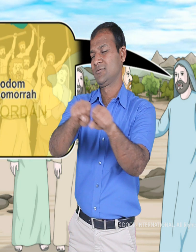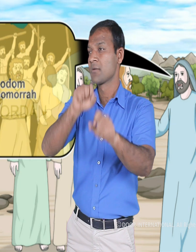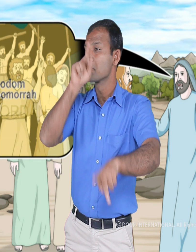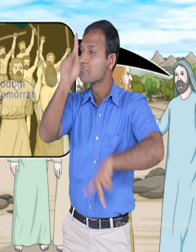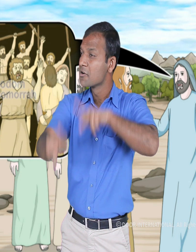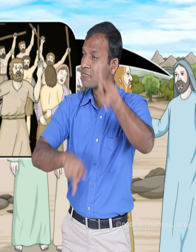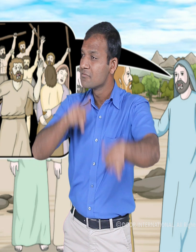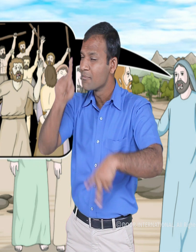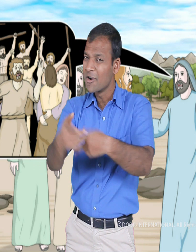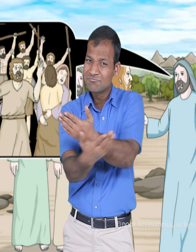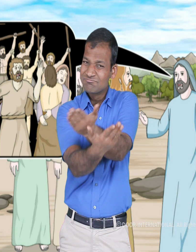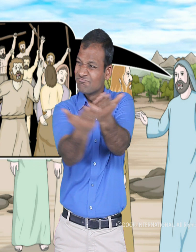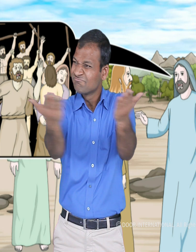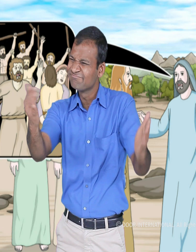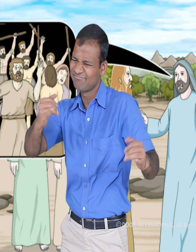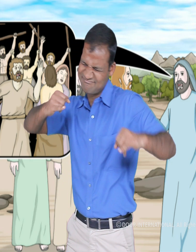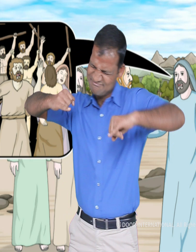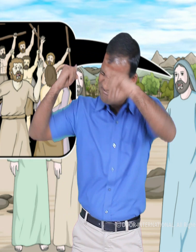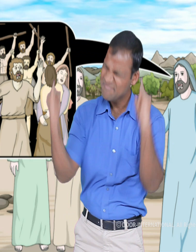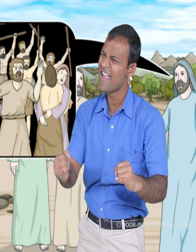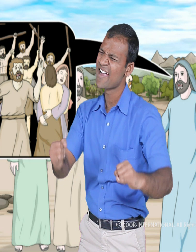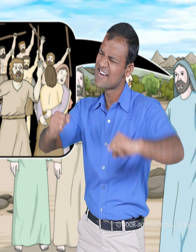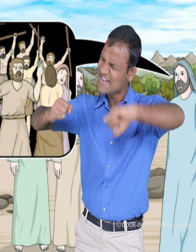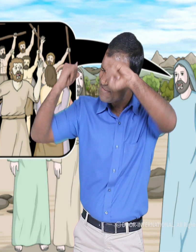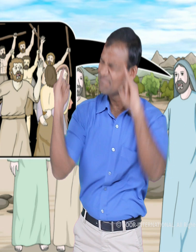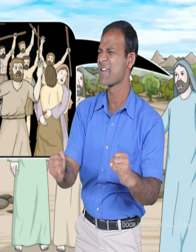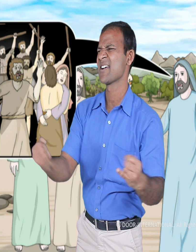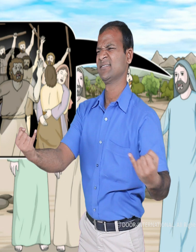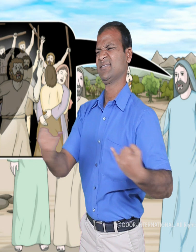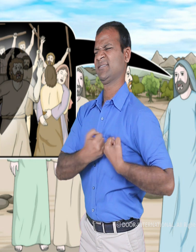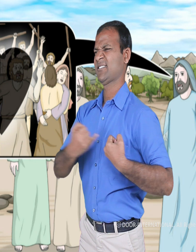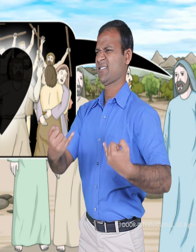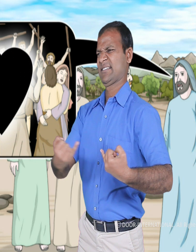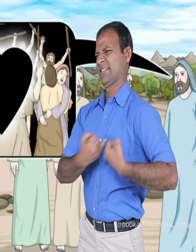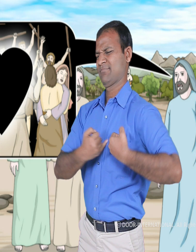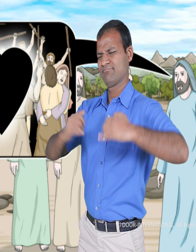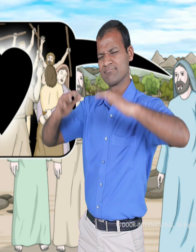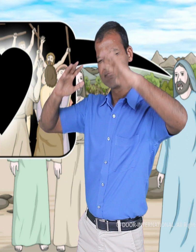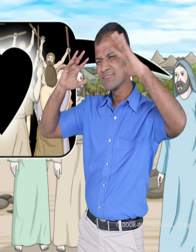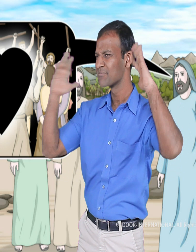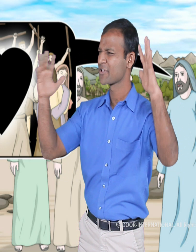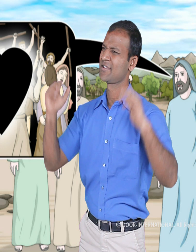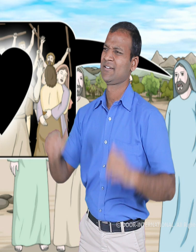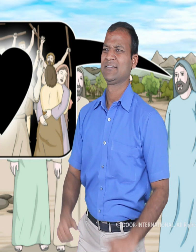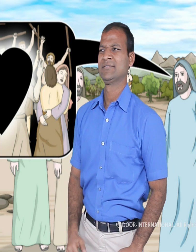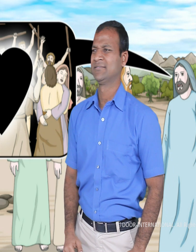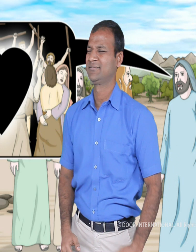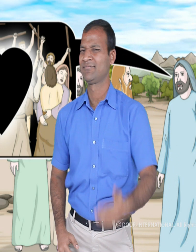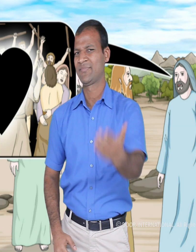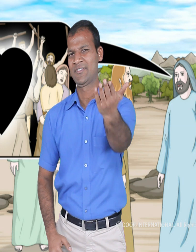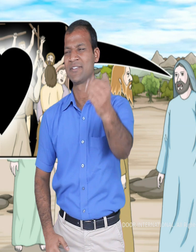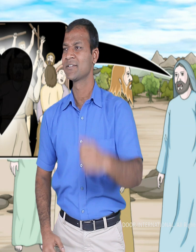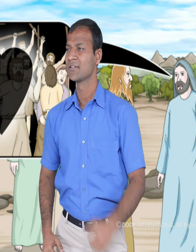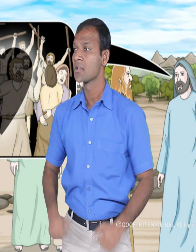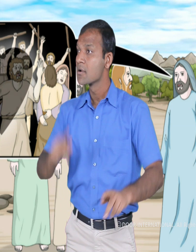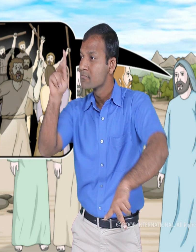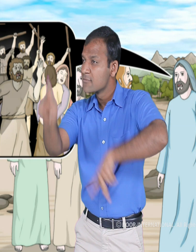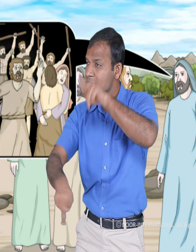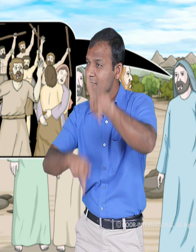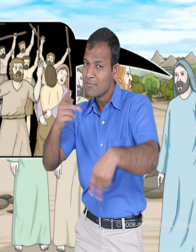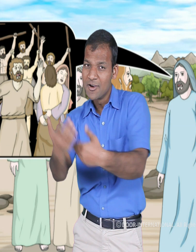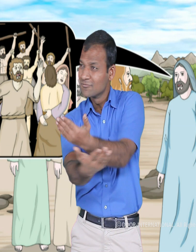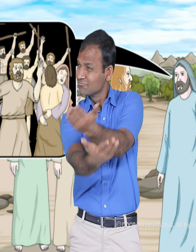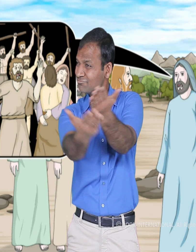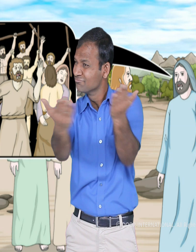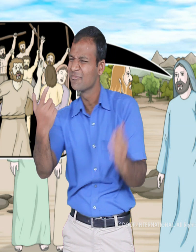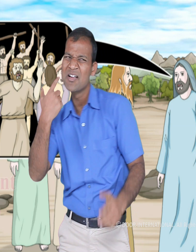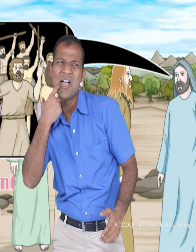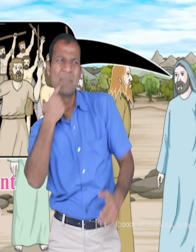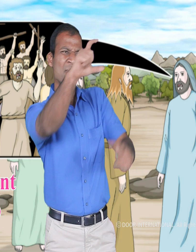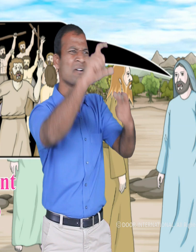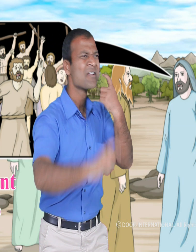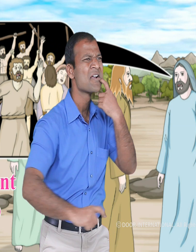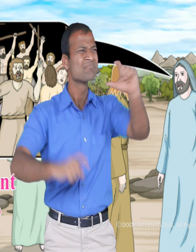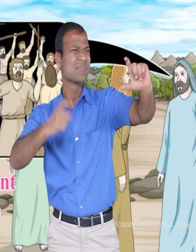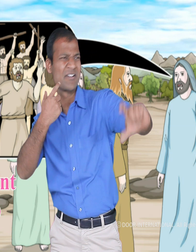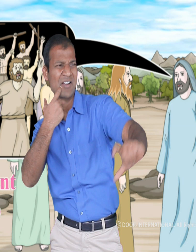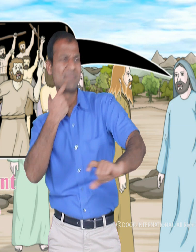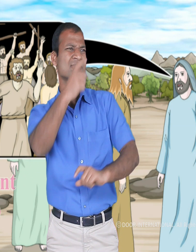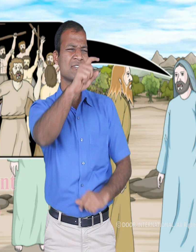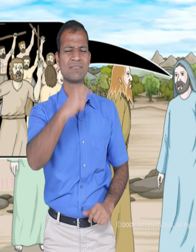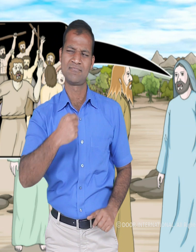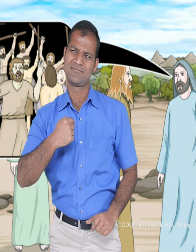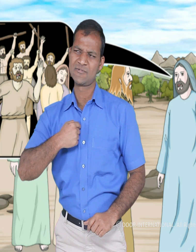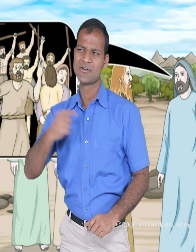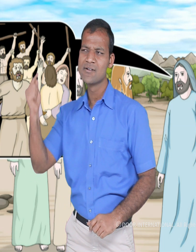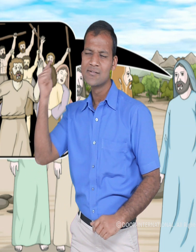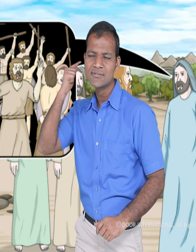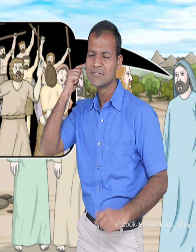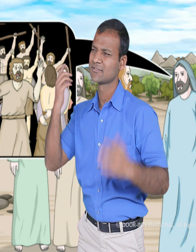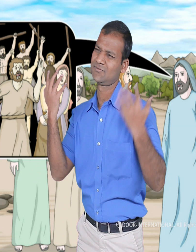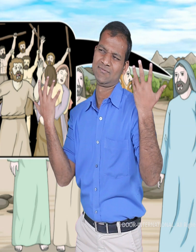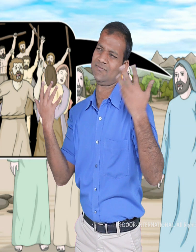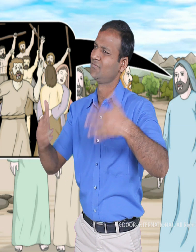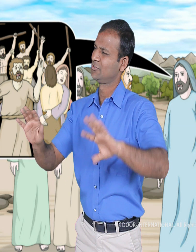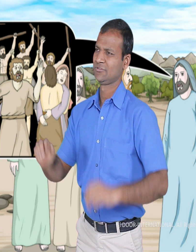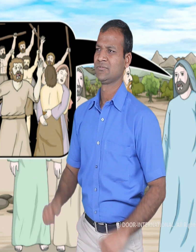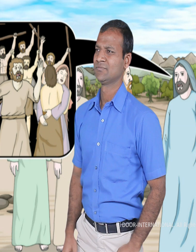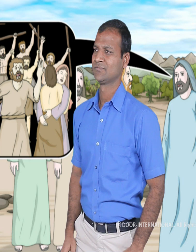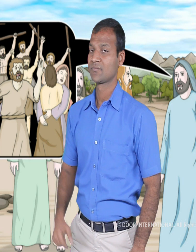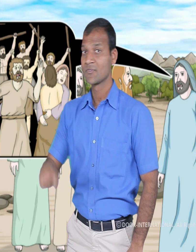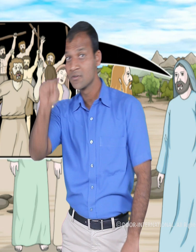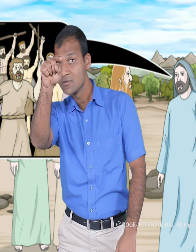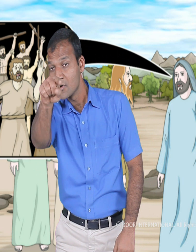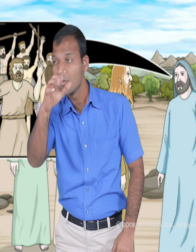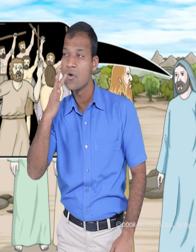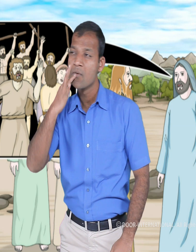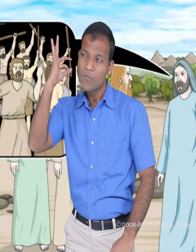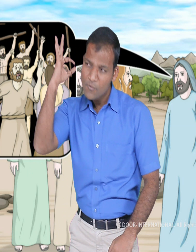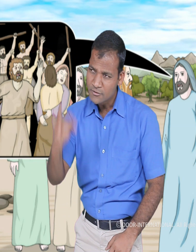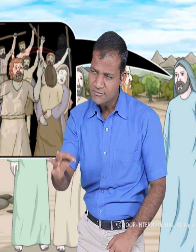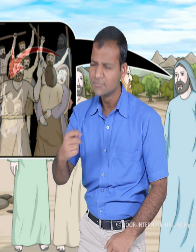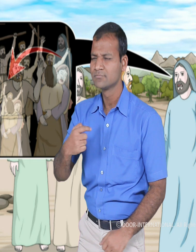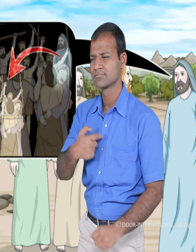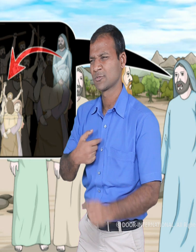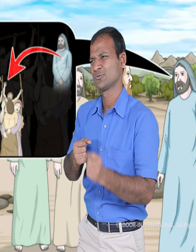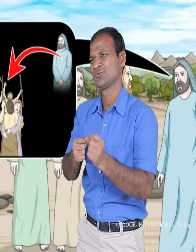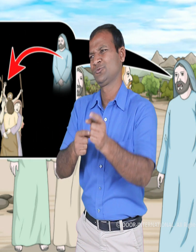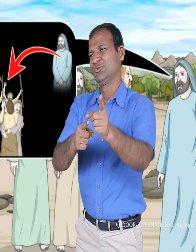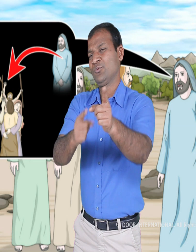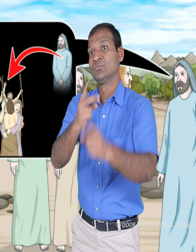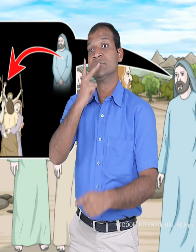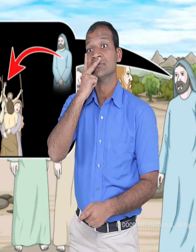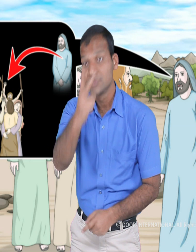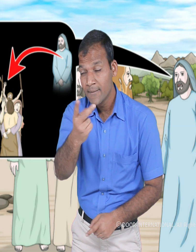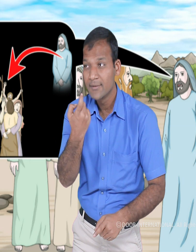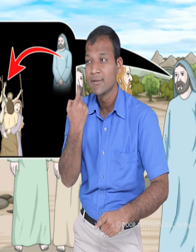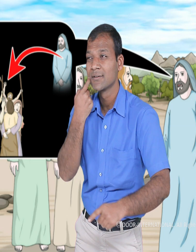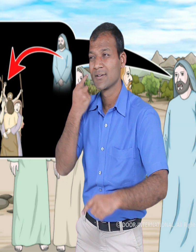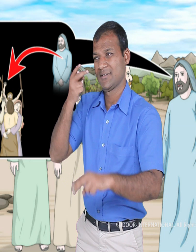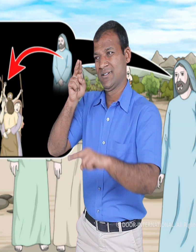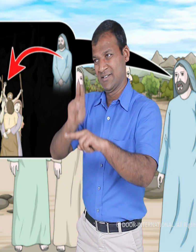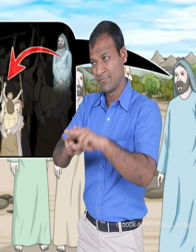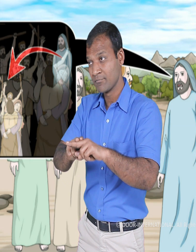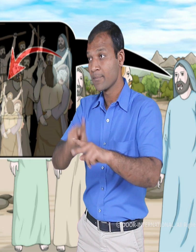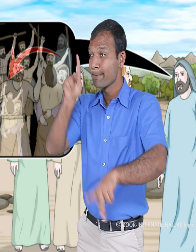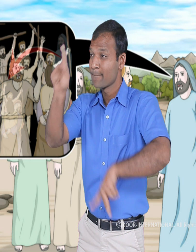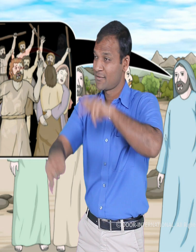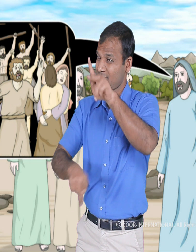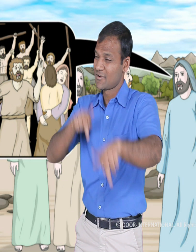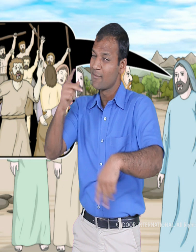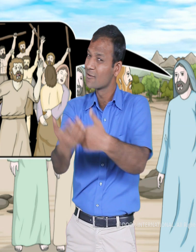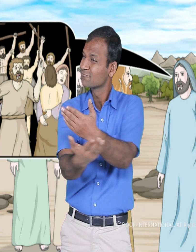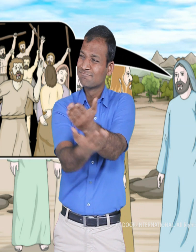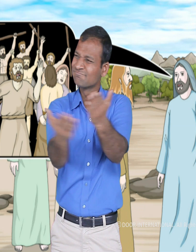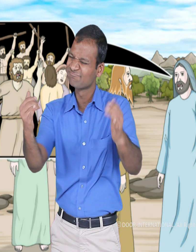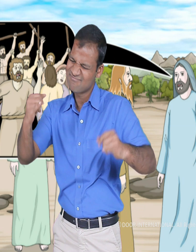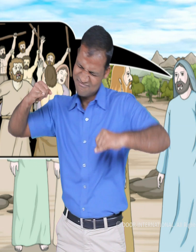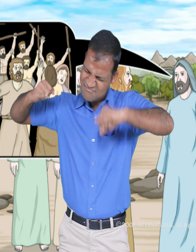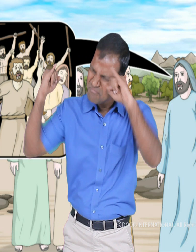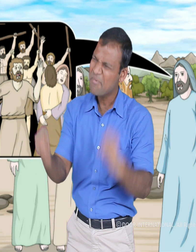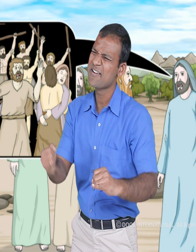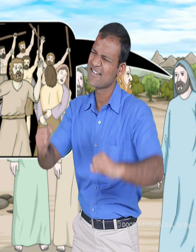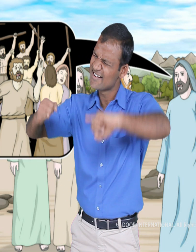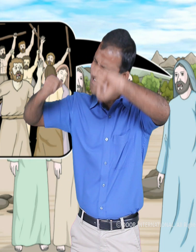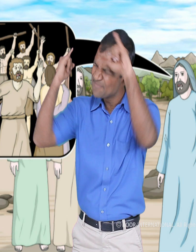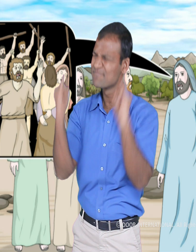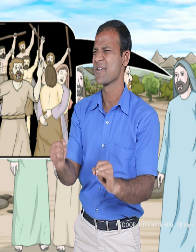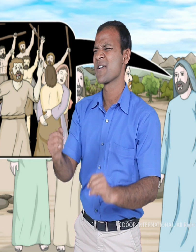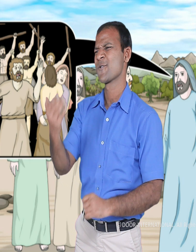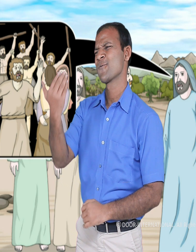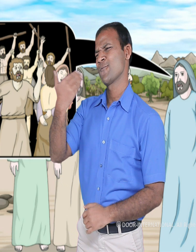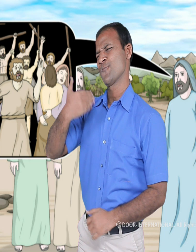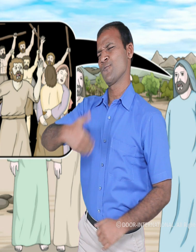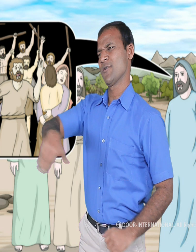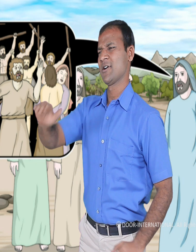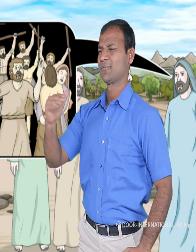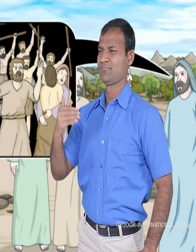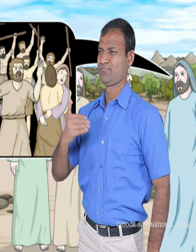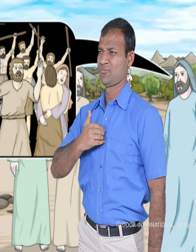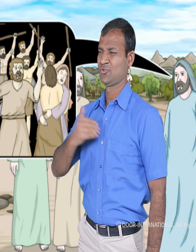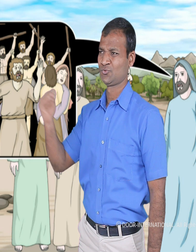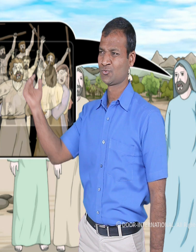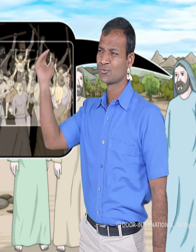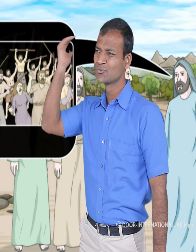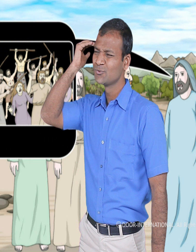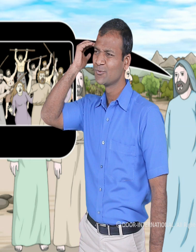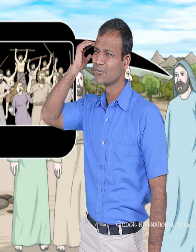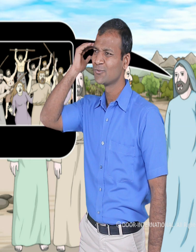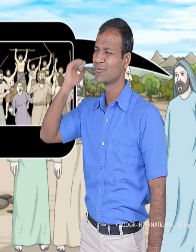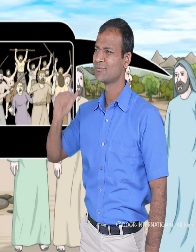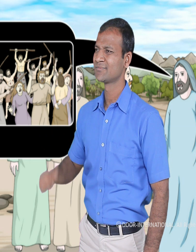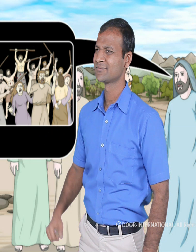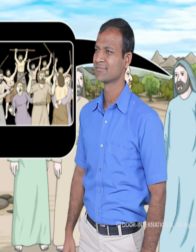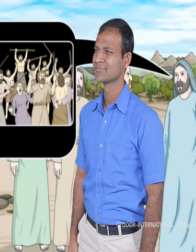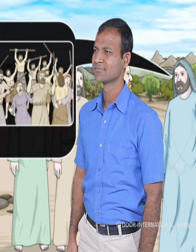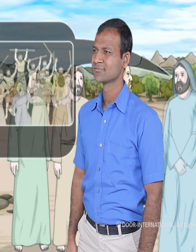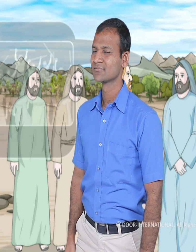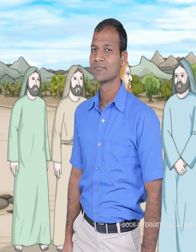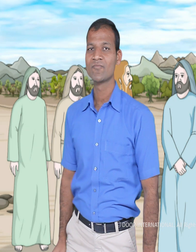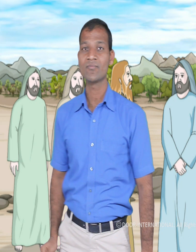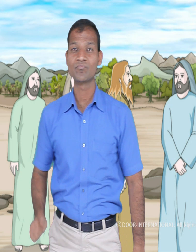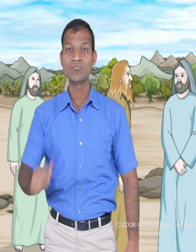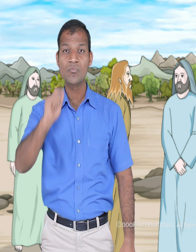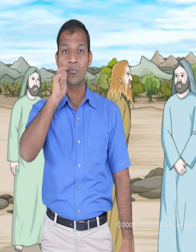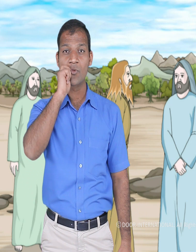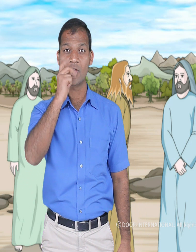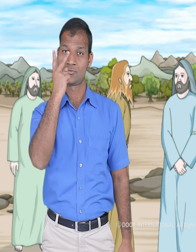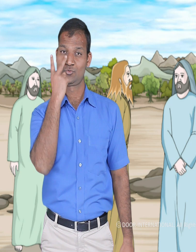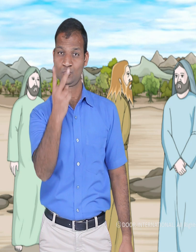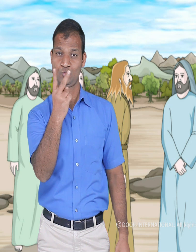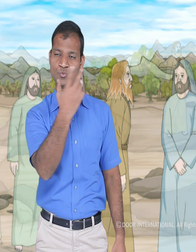Because their sin is so grievous, I will go down to see if their actions fully justify the outcry that has reached Me.